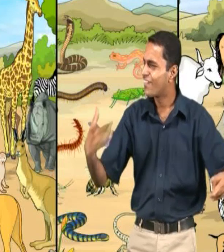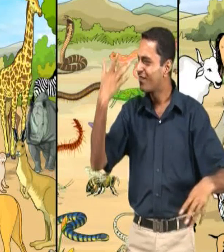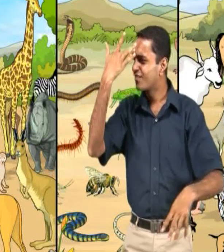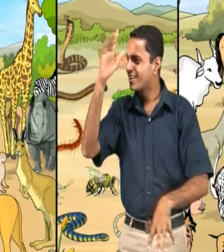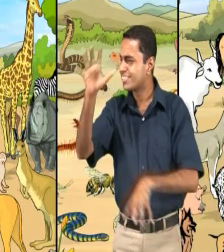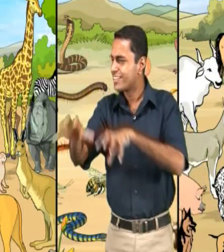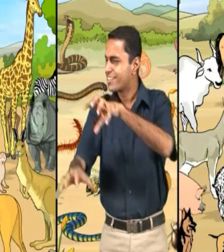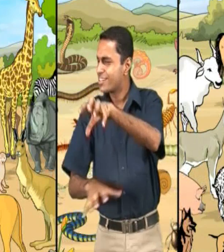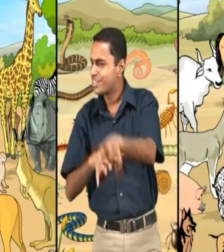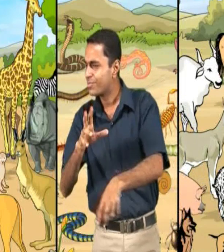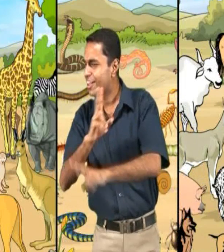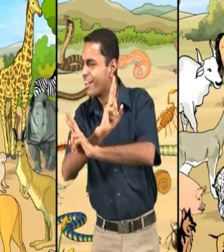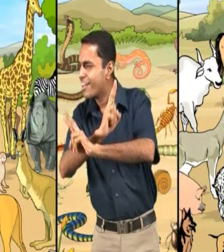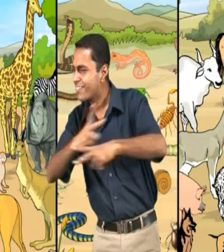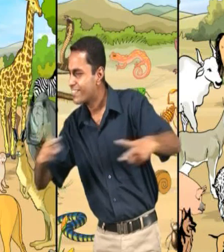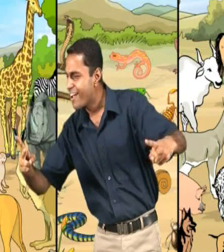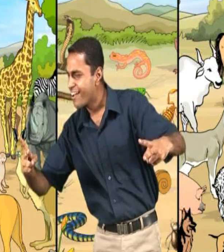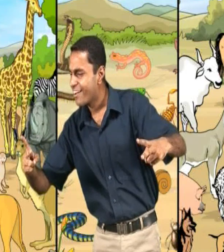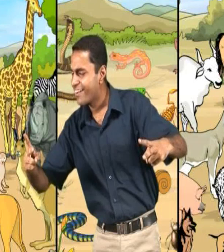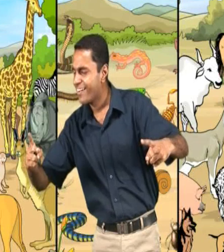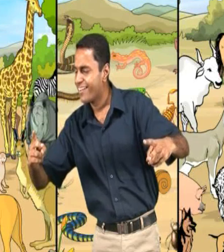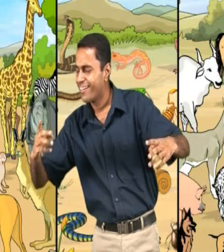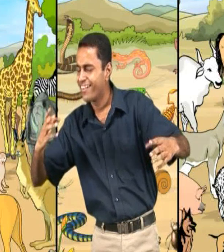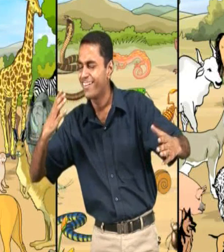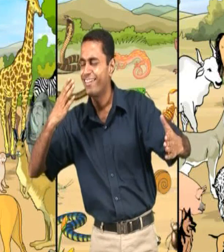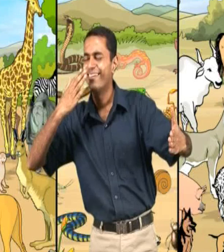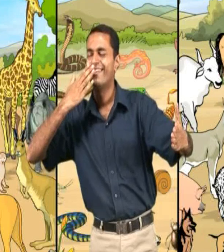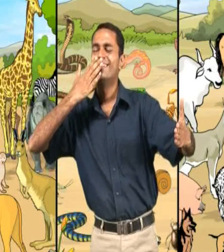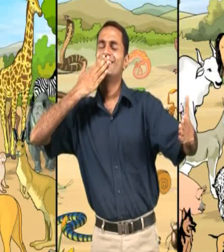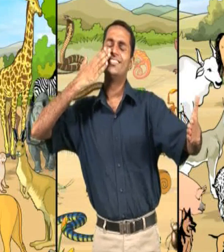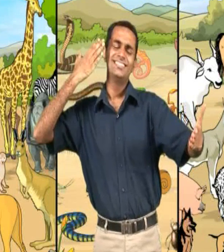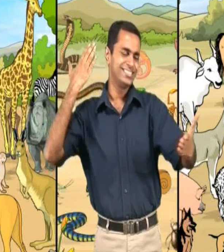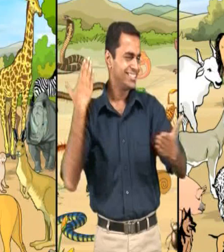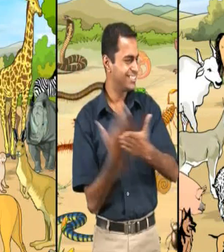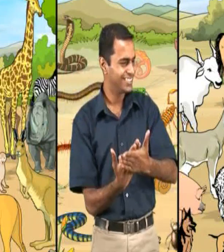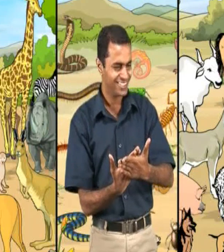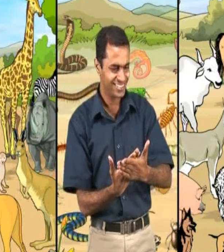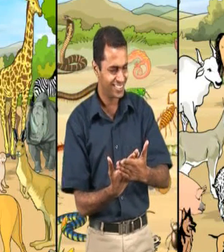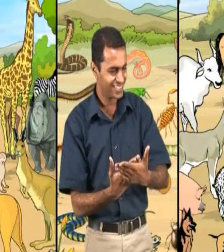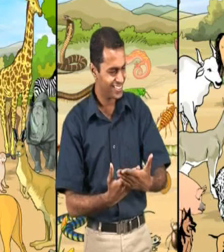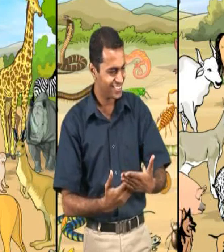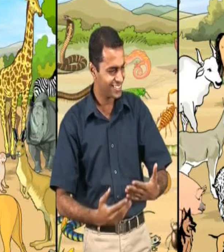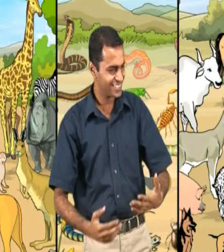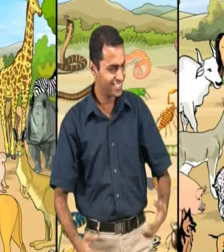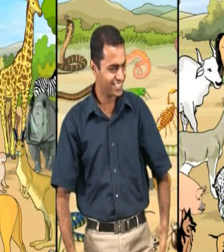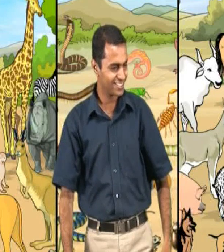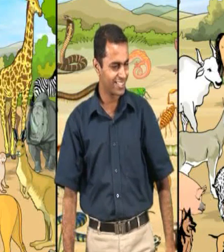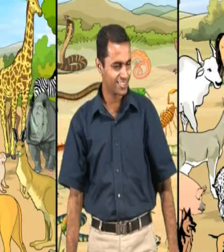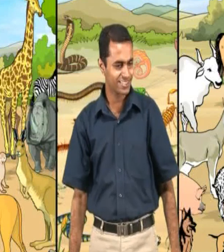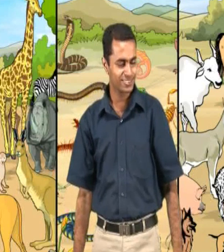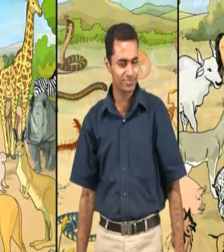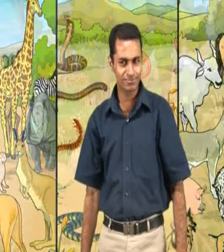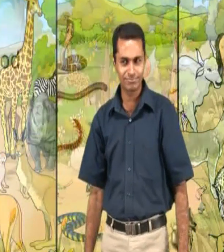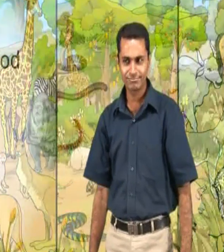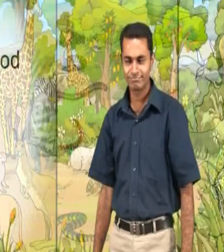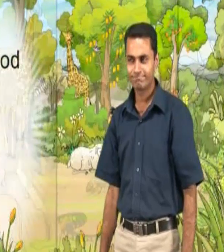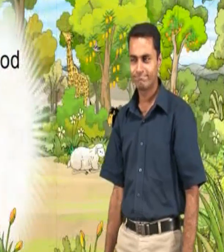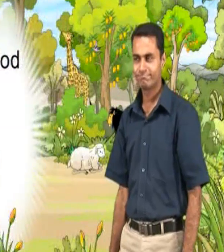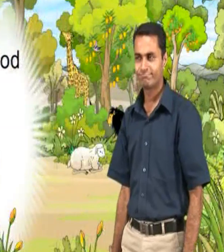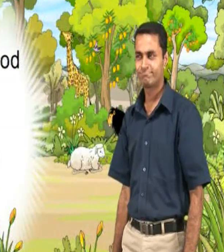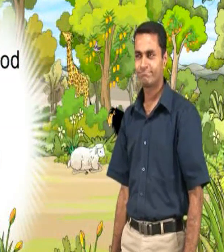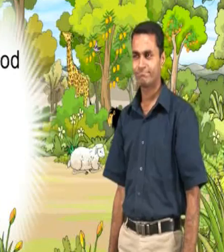And God saw that it was good.